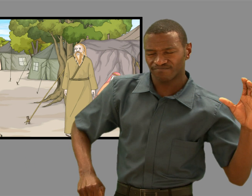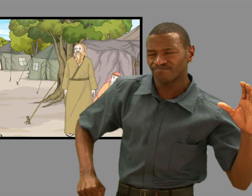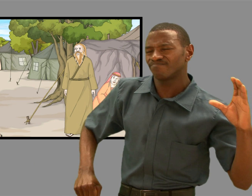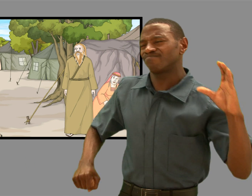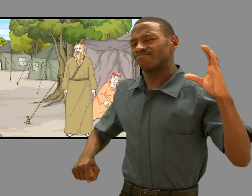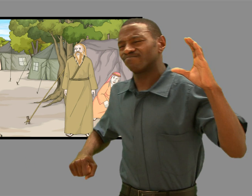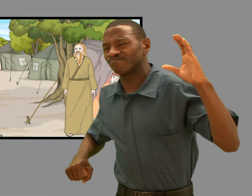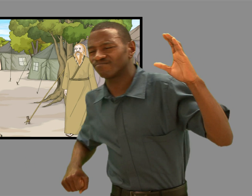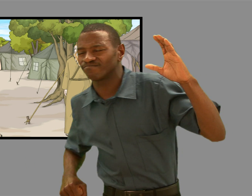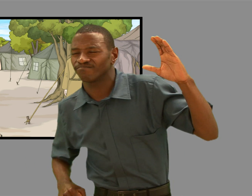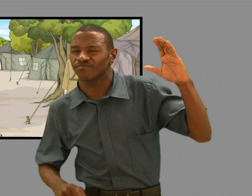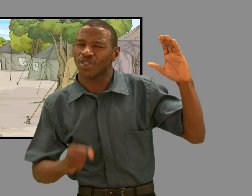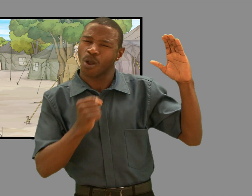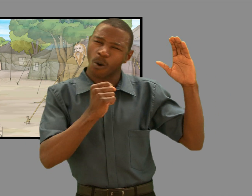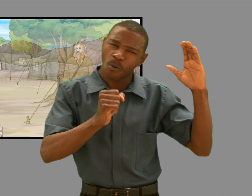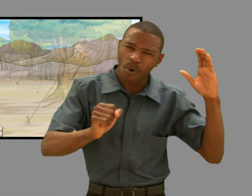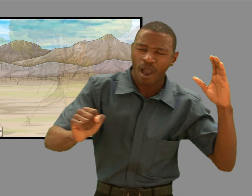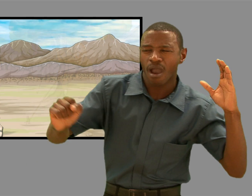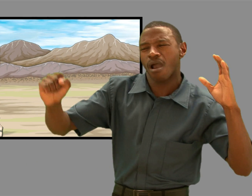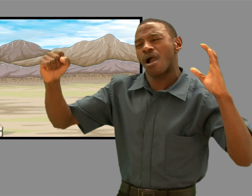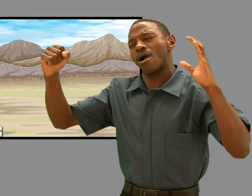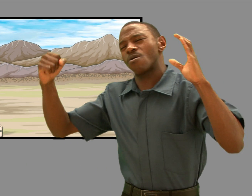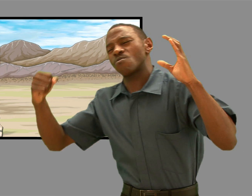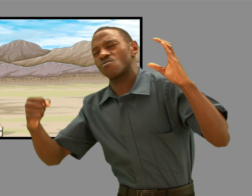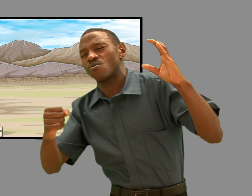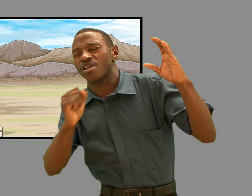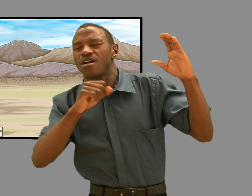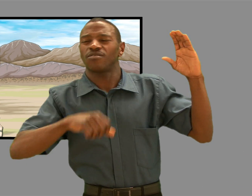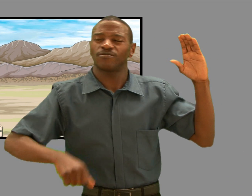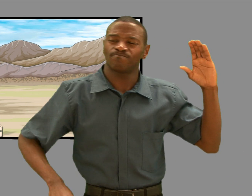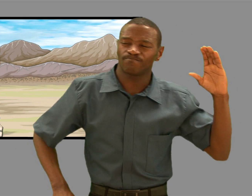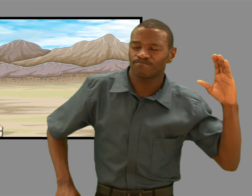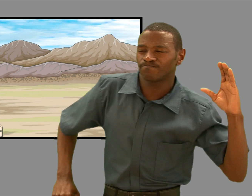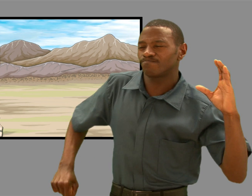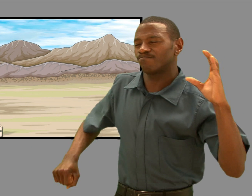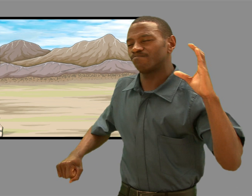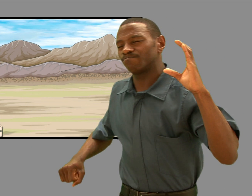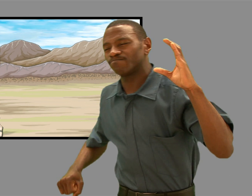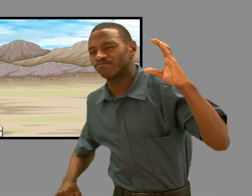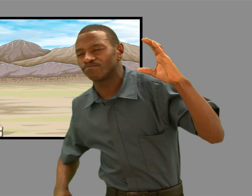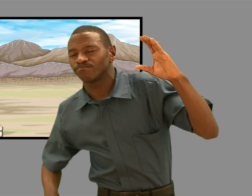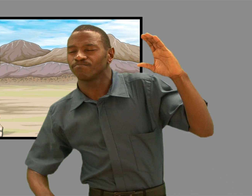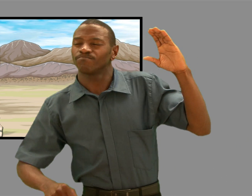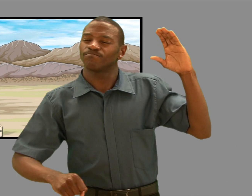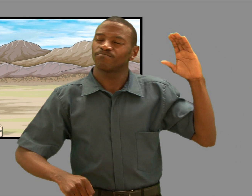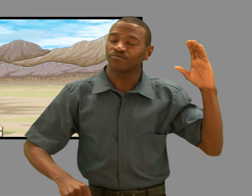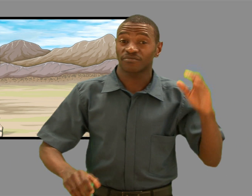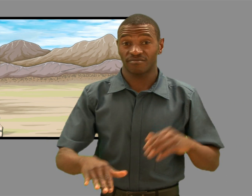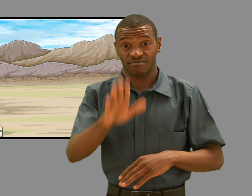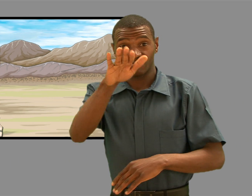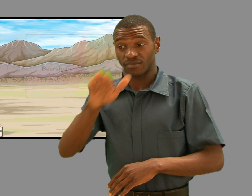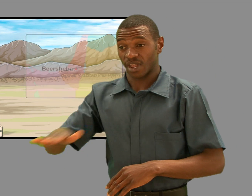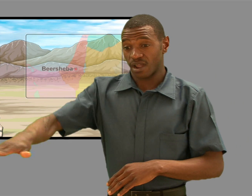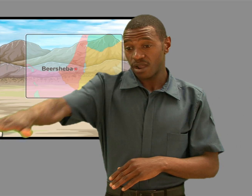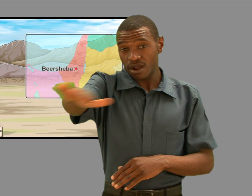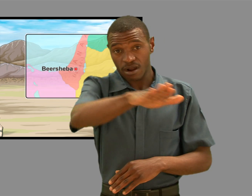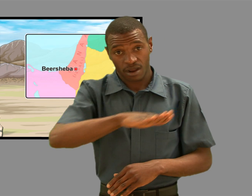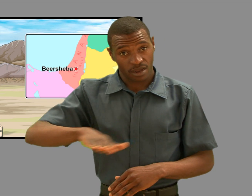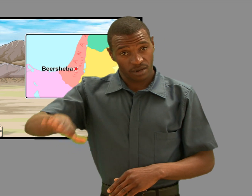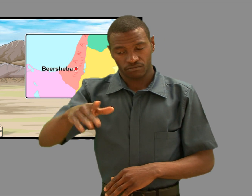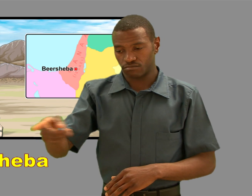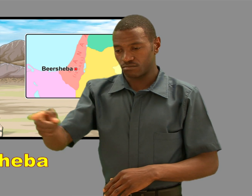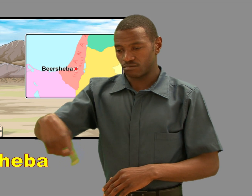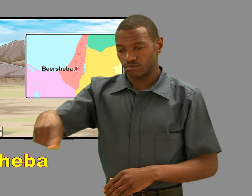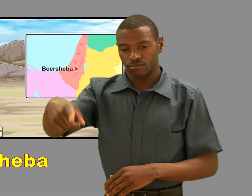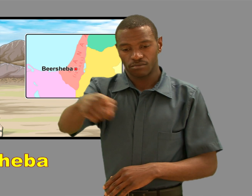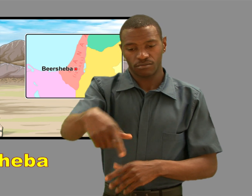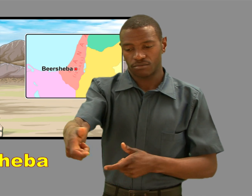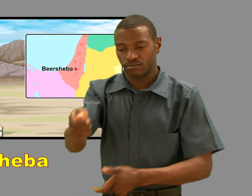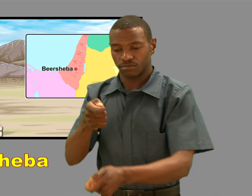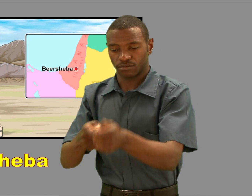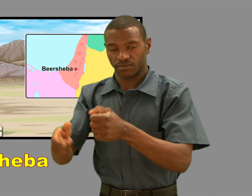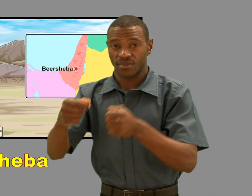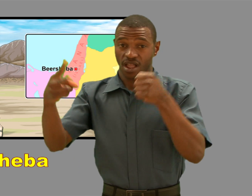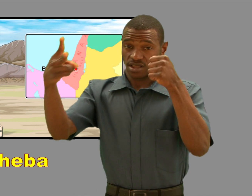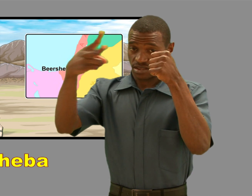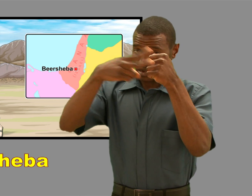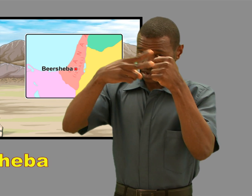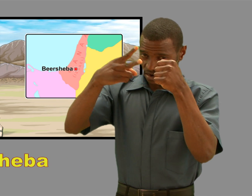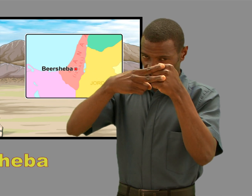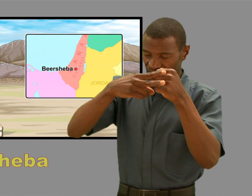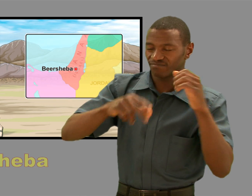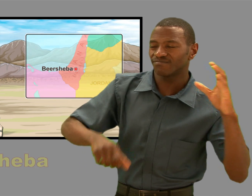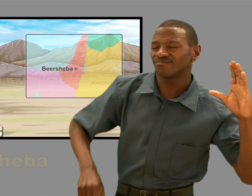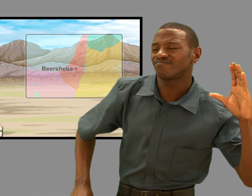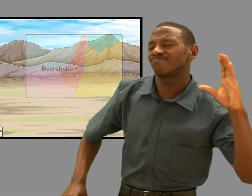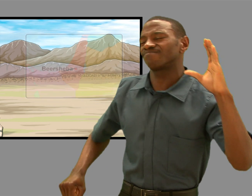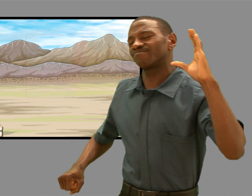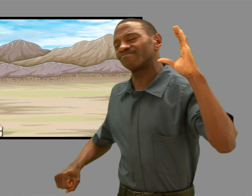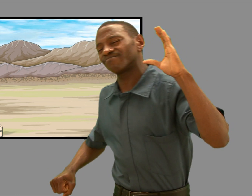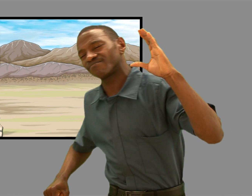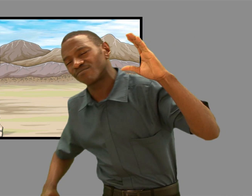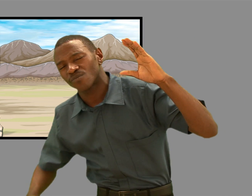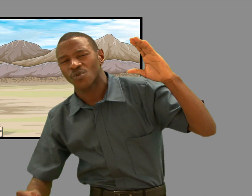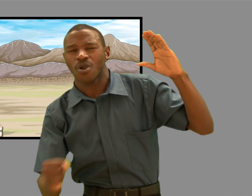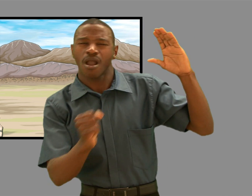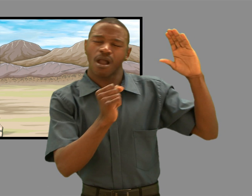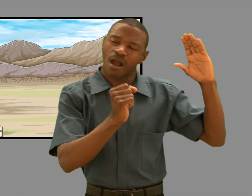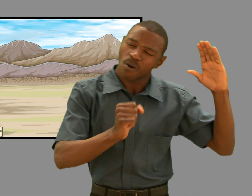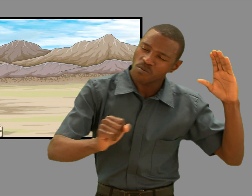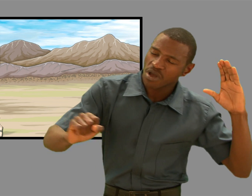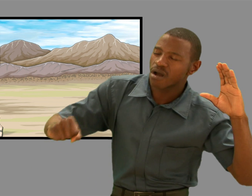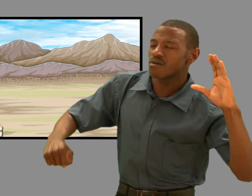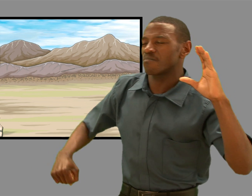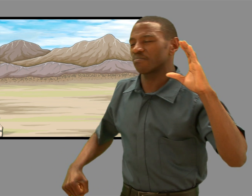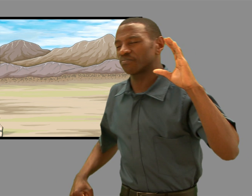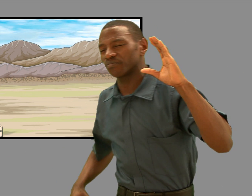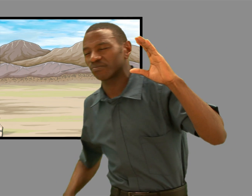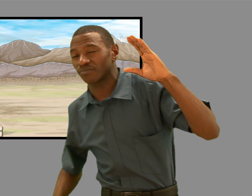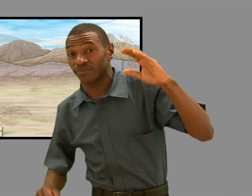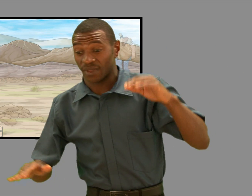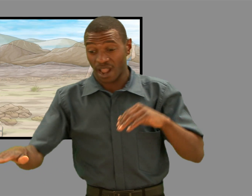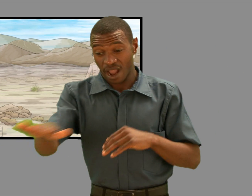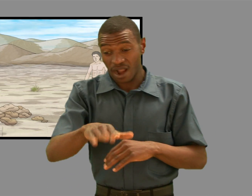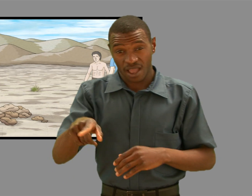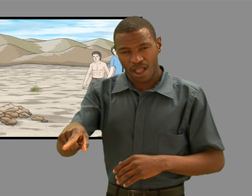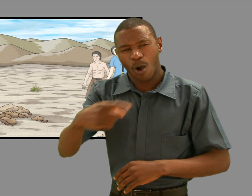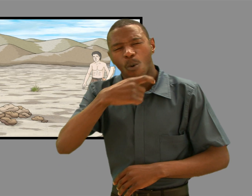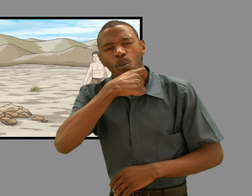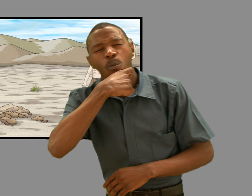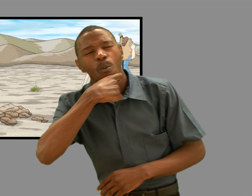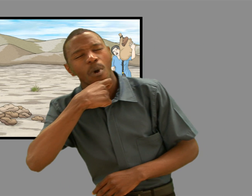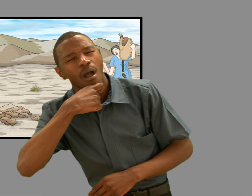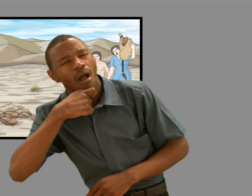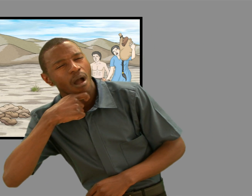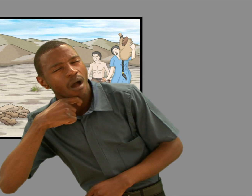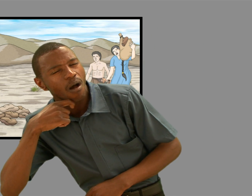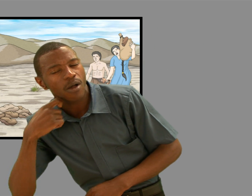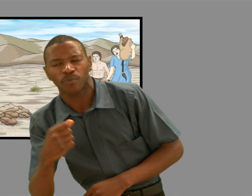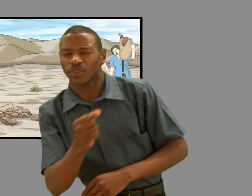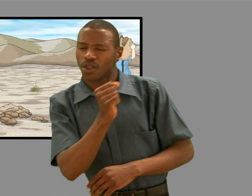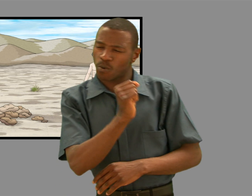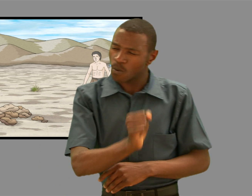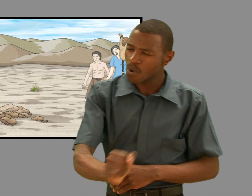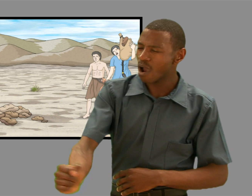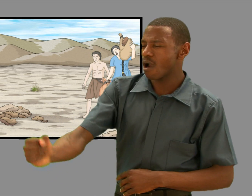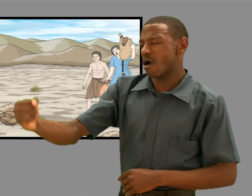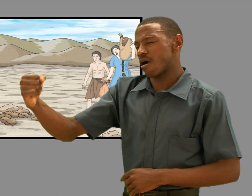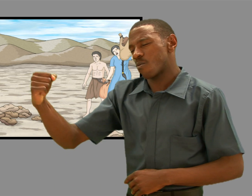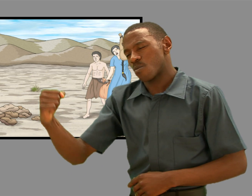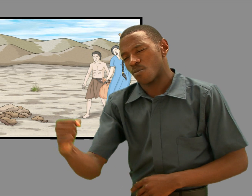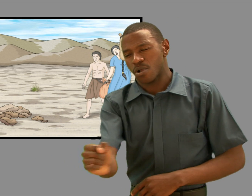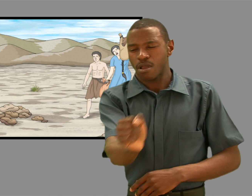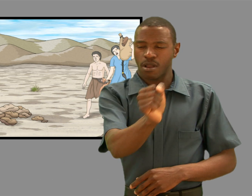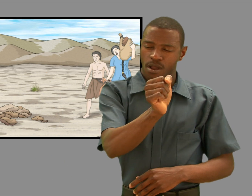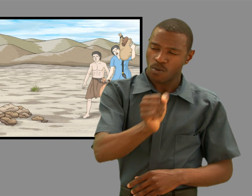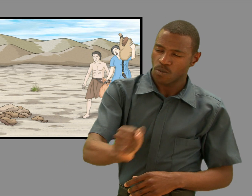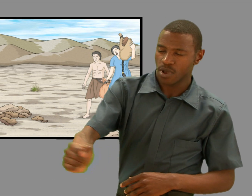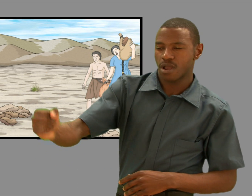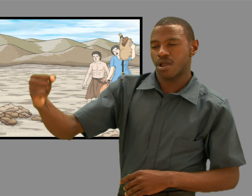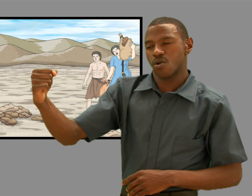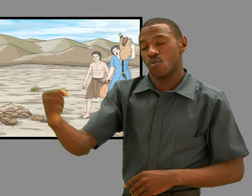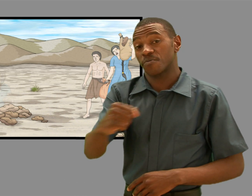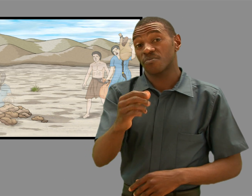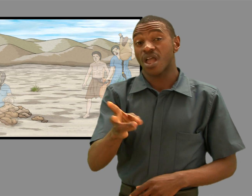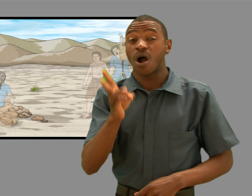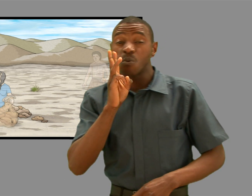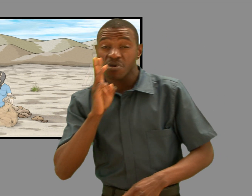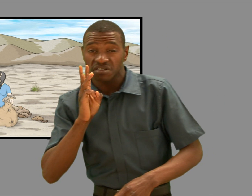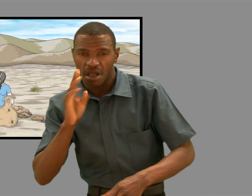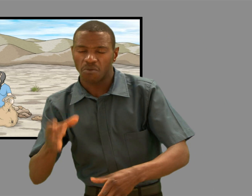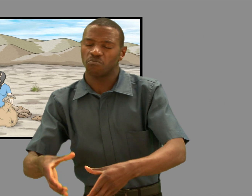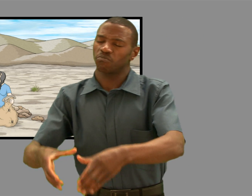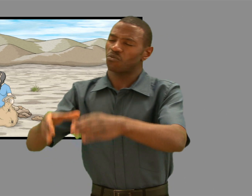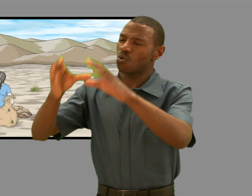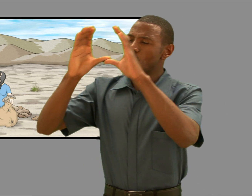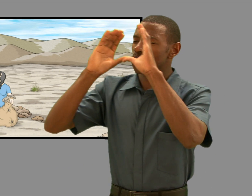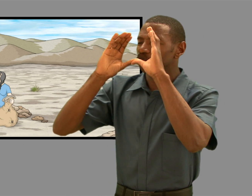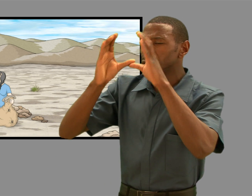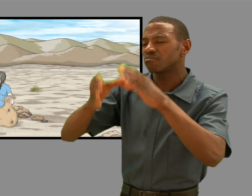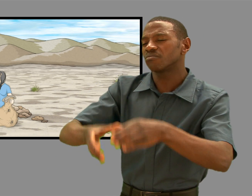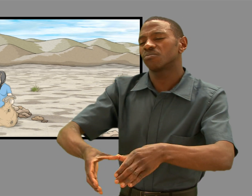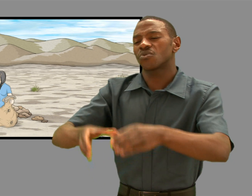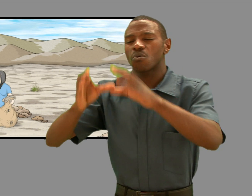She left and wandered in the Wilderness of Beersheba.